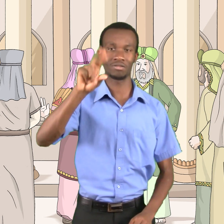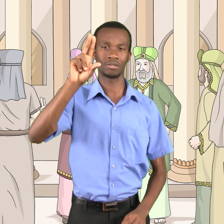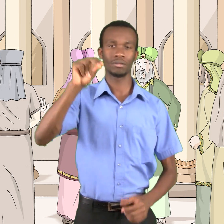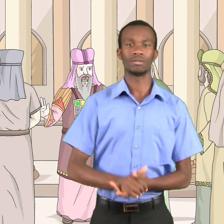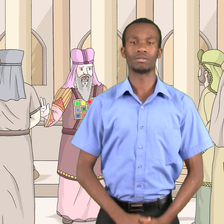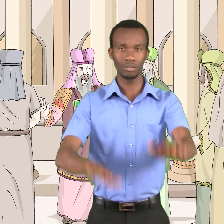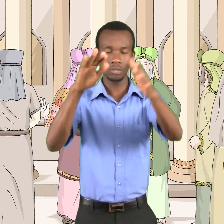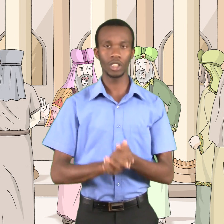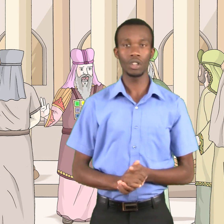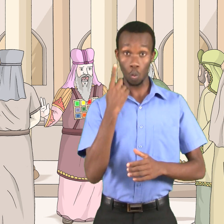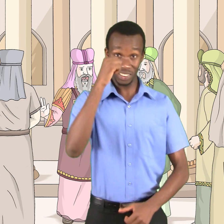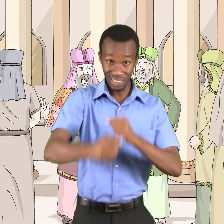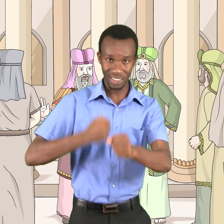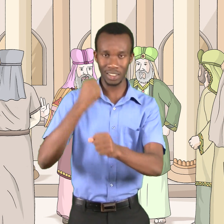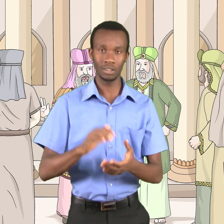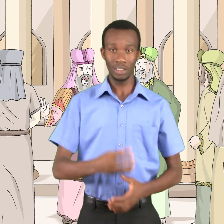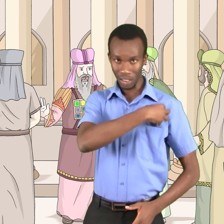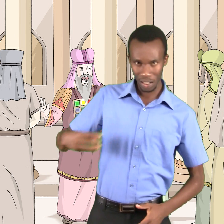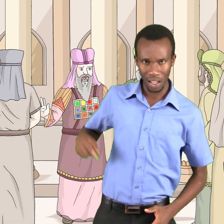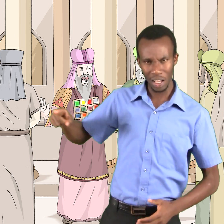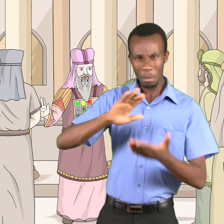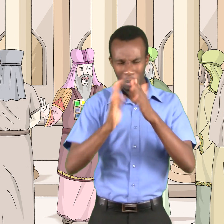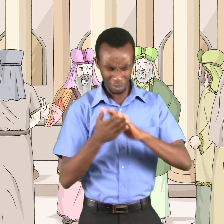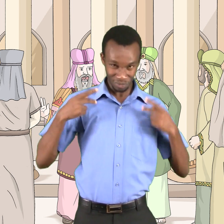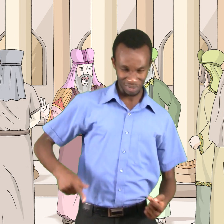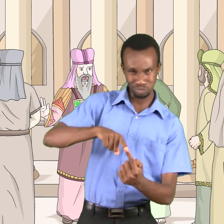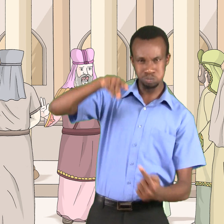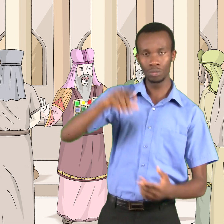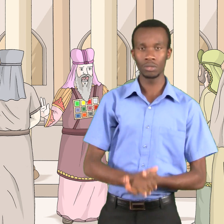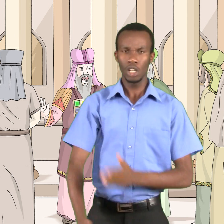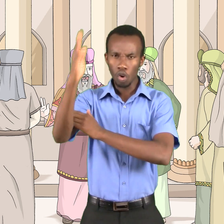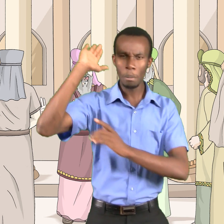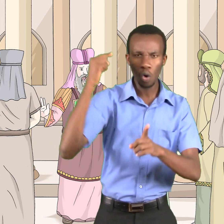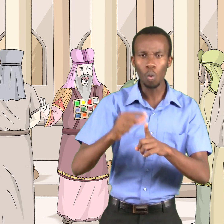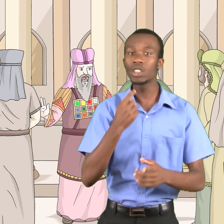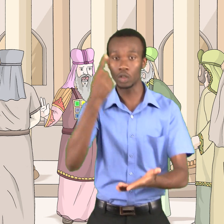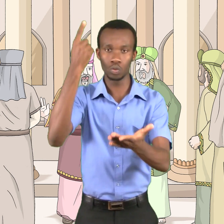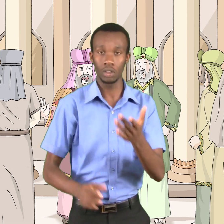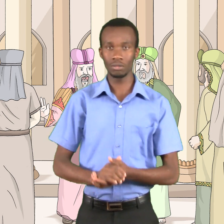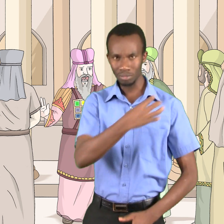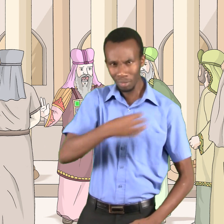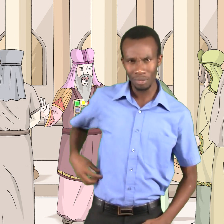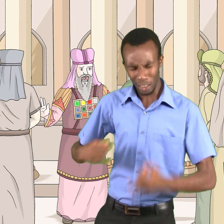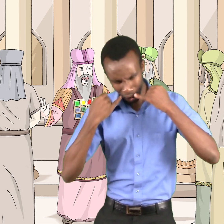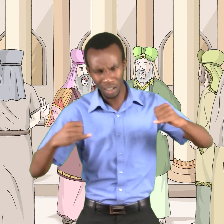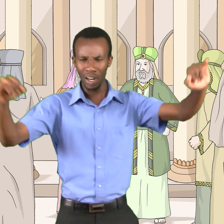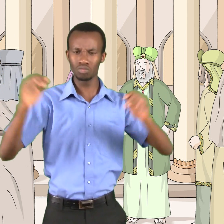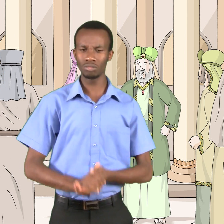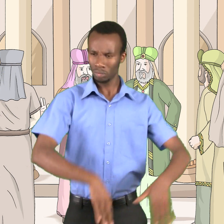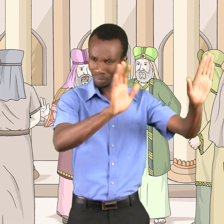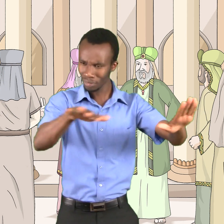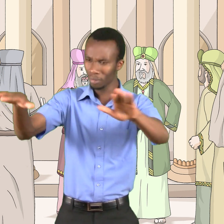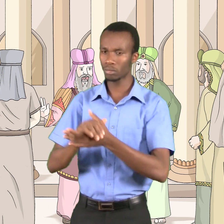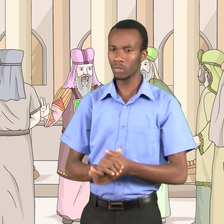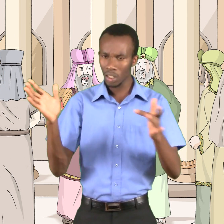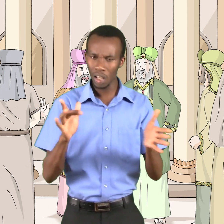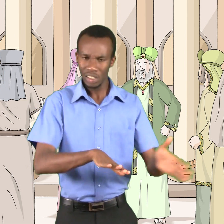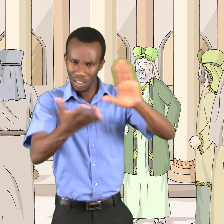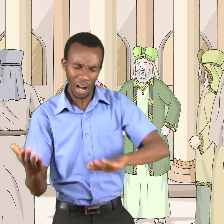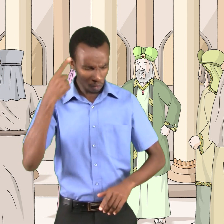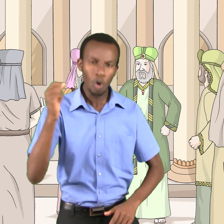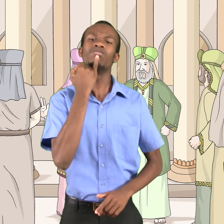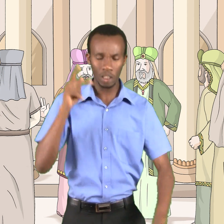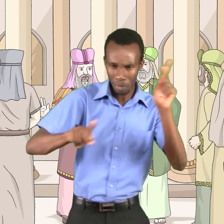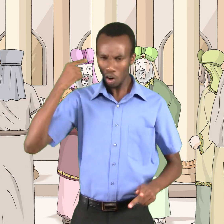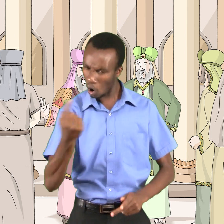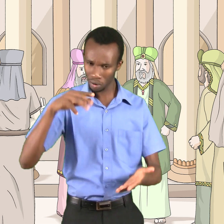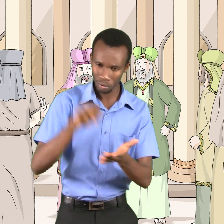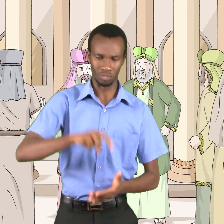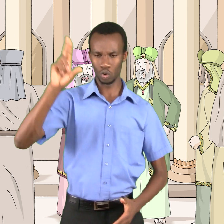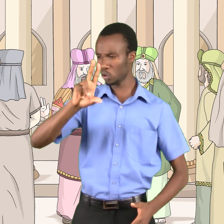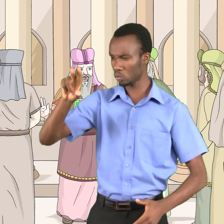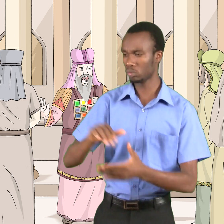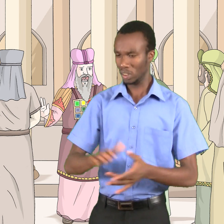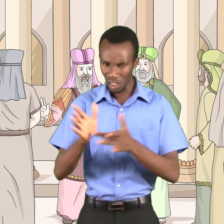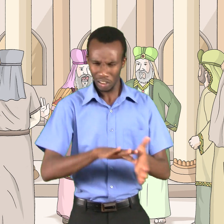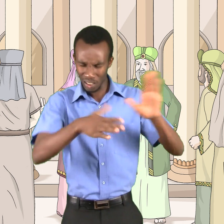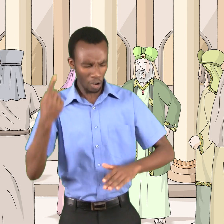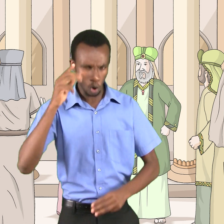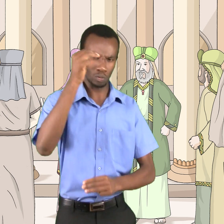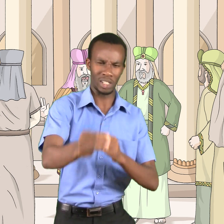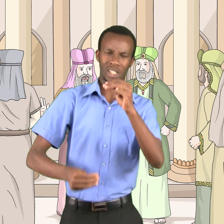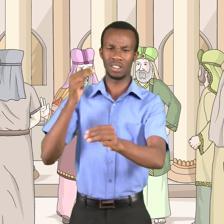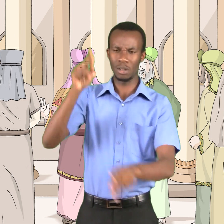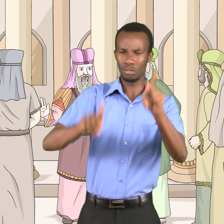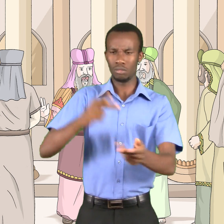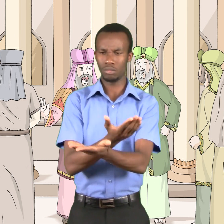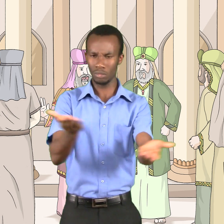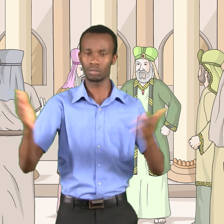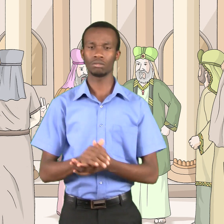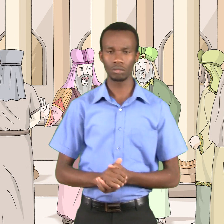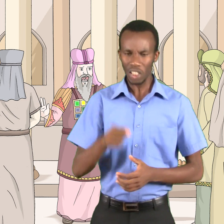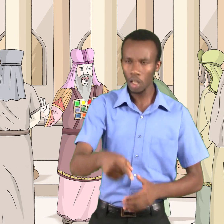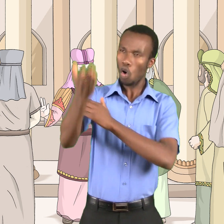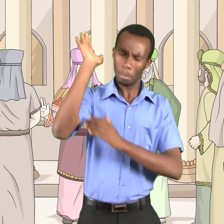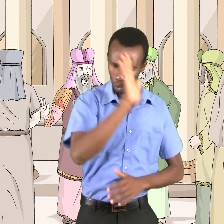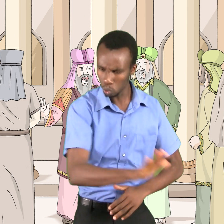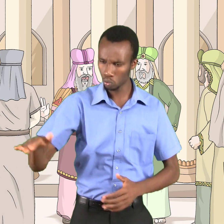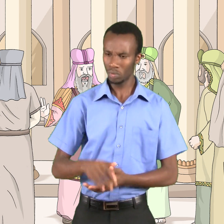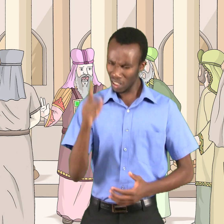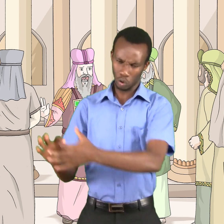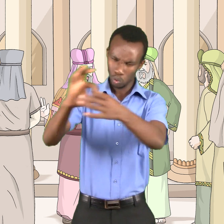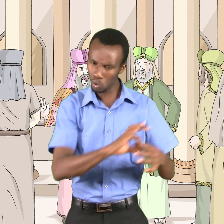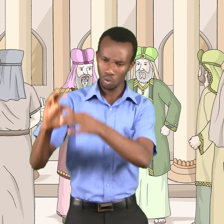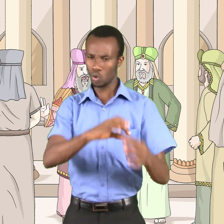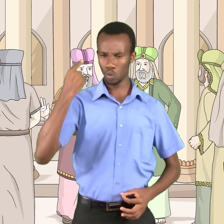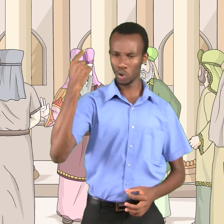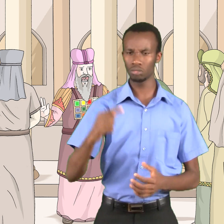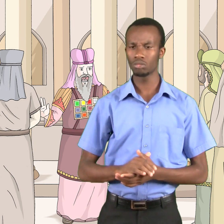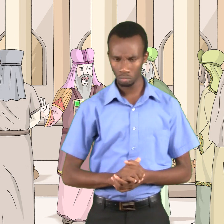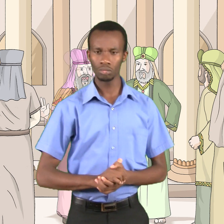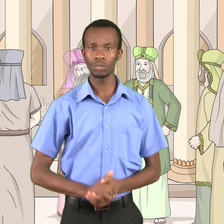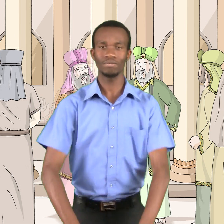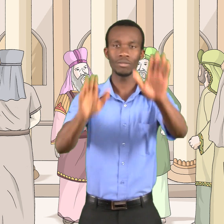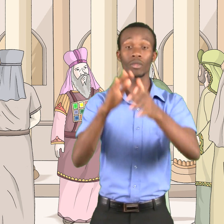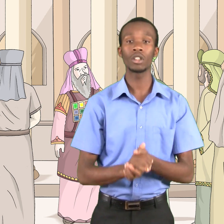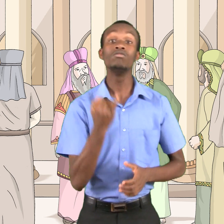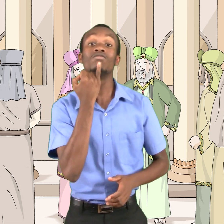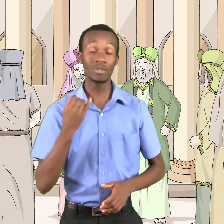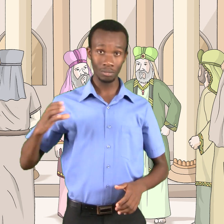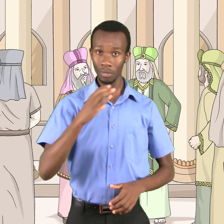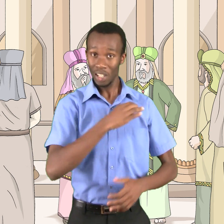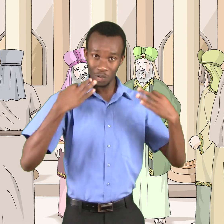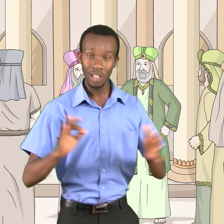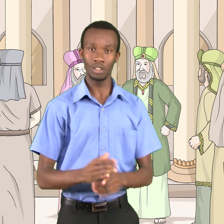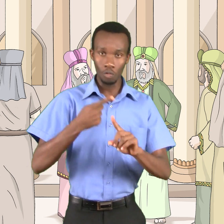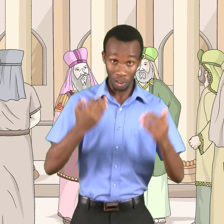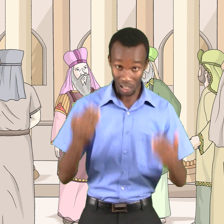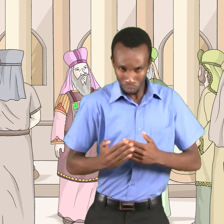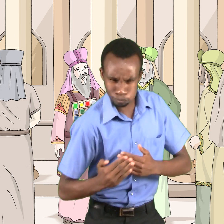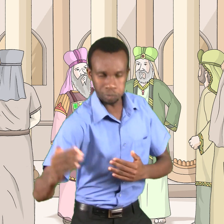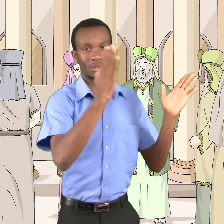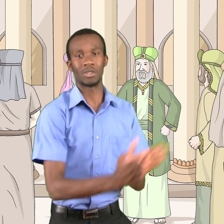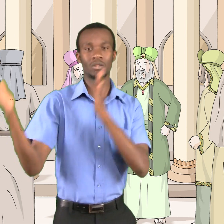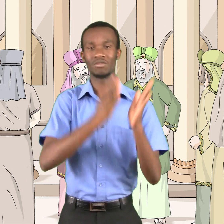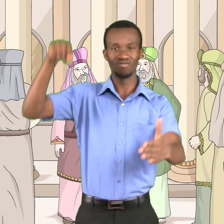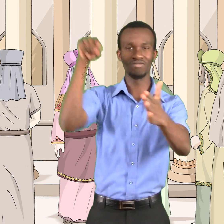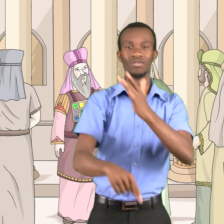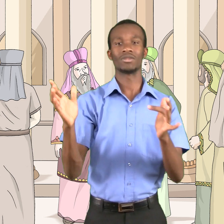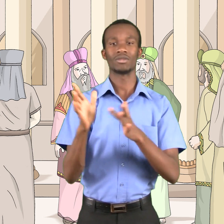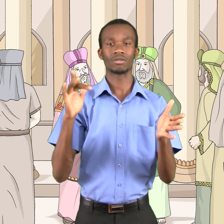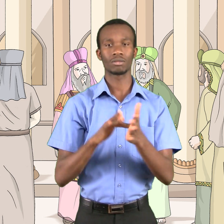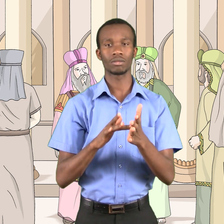Instead, as high priest that year, he was prophesying that Jesus would die for the nation, and not only for the nation, but also for the scattered children of God, to gather them together into one.